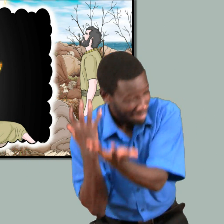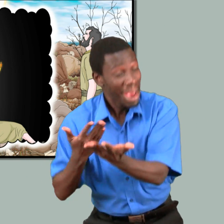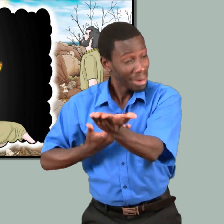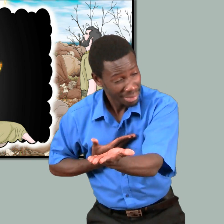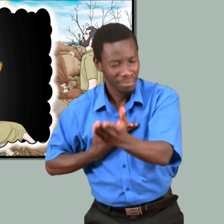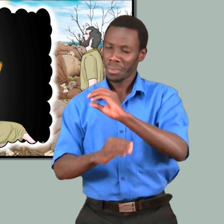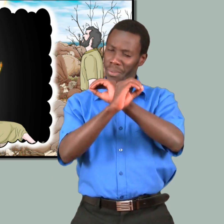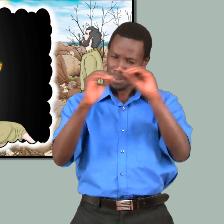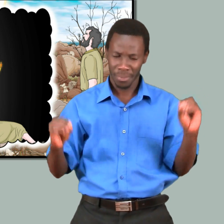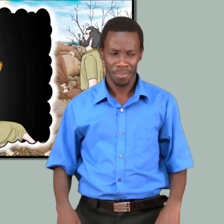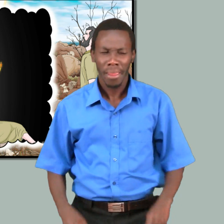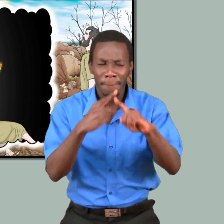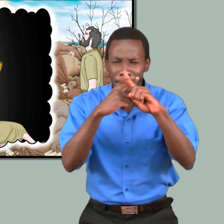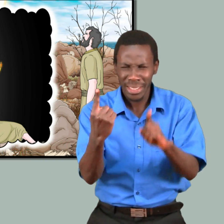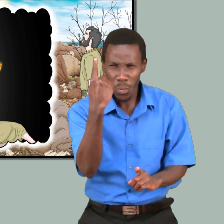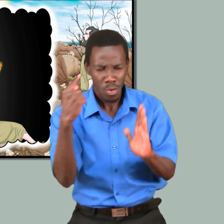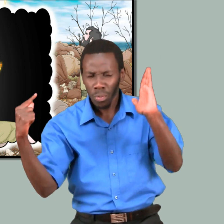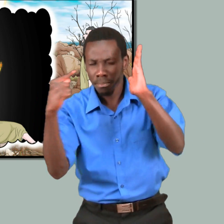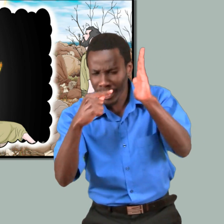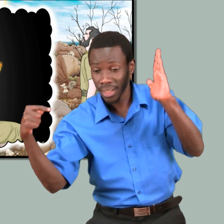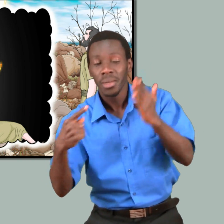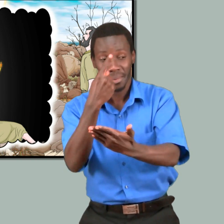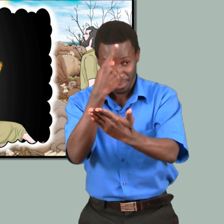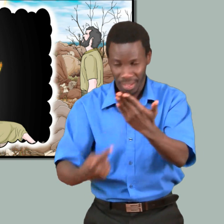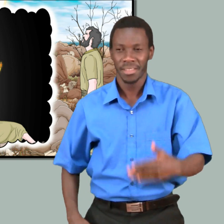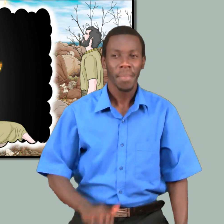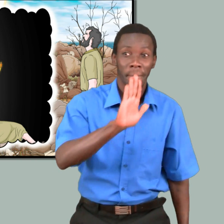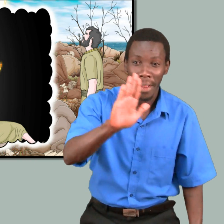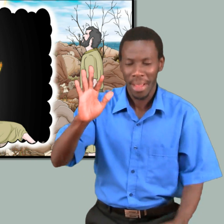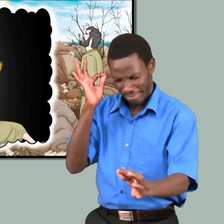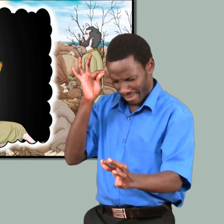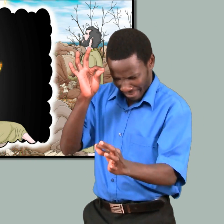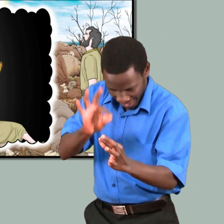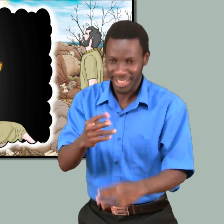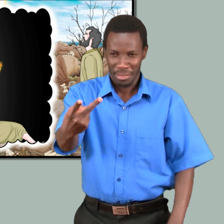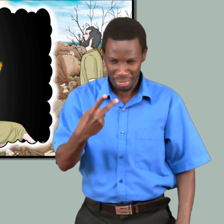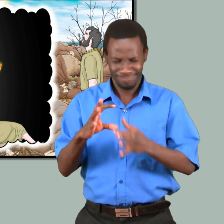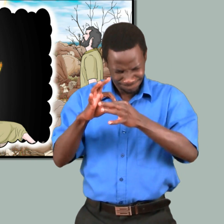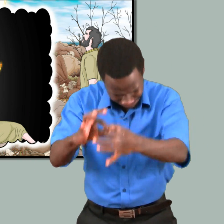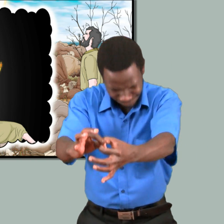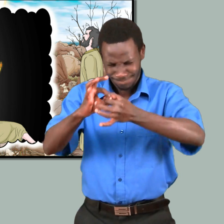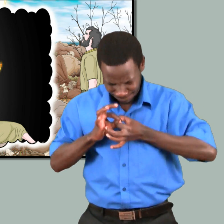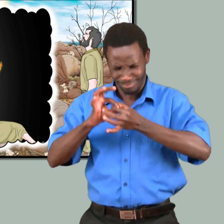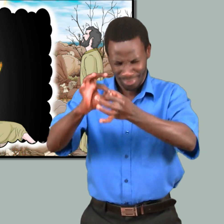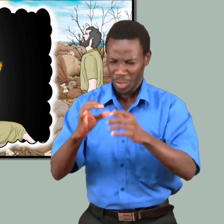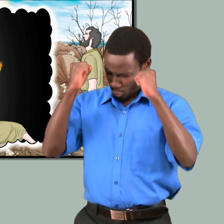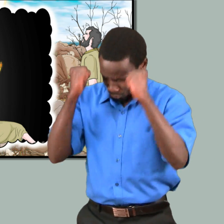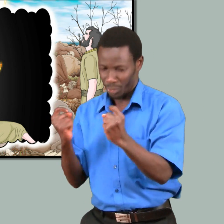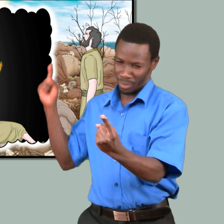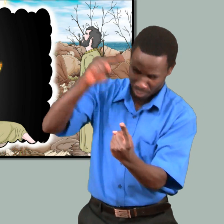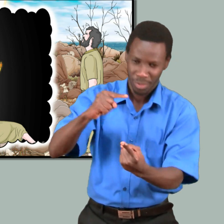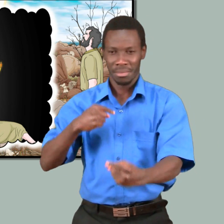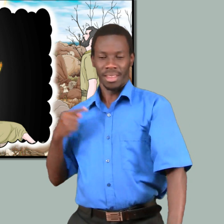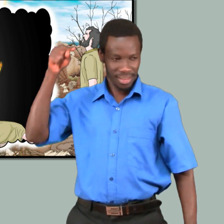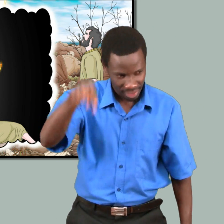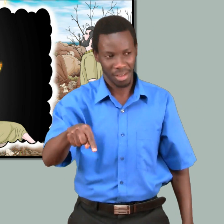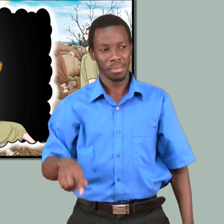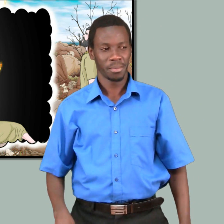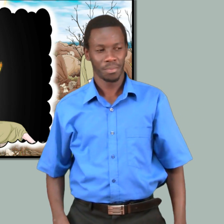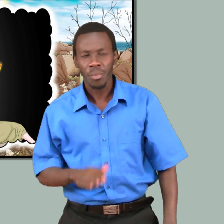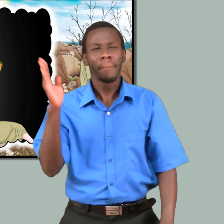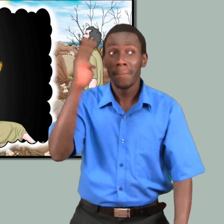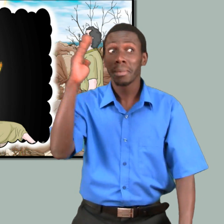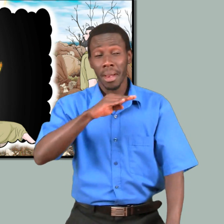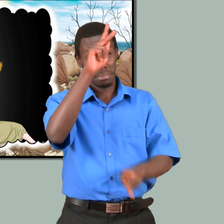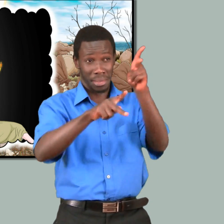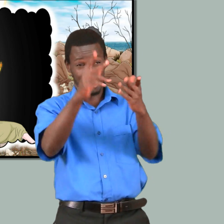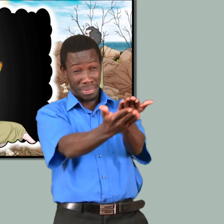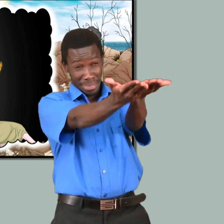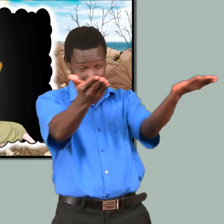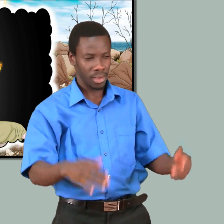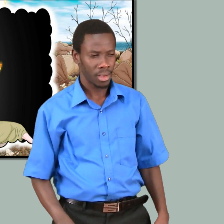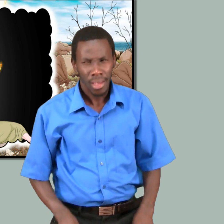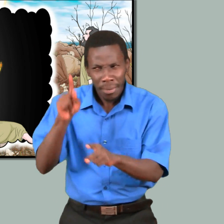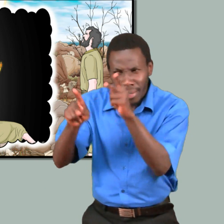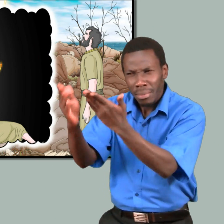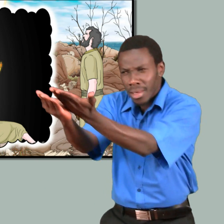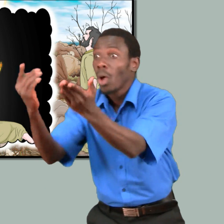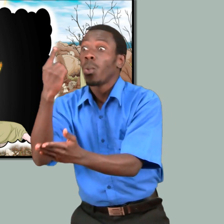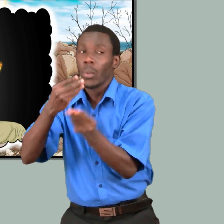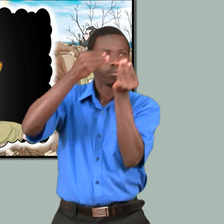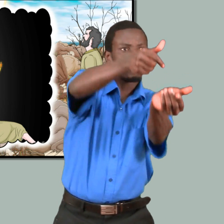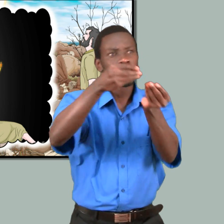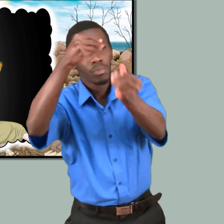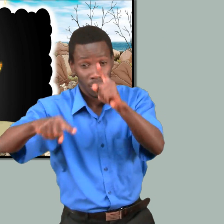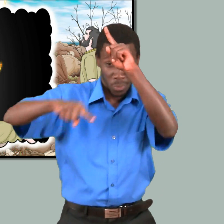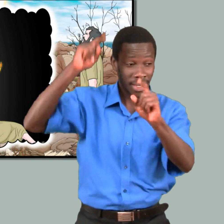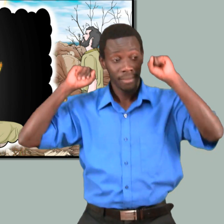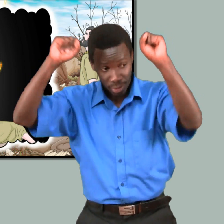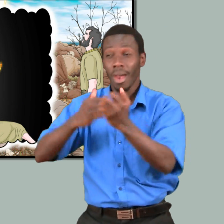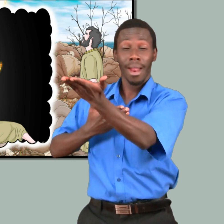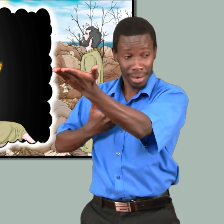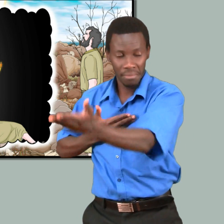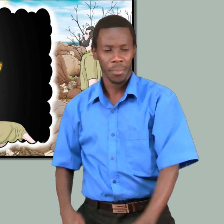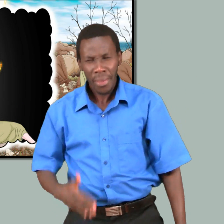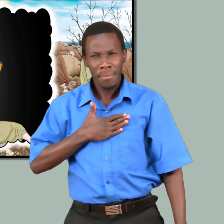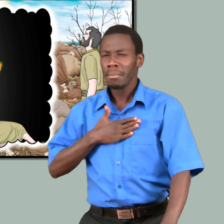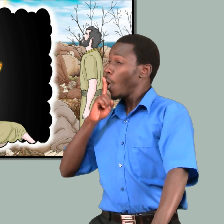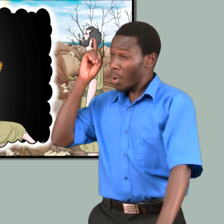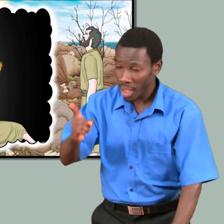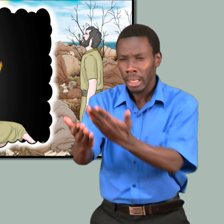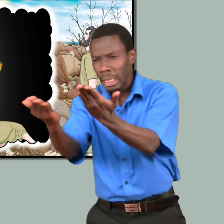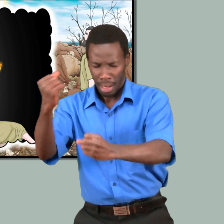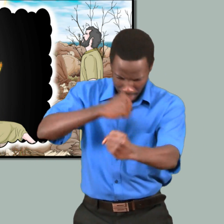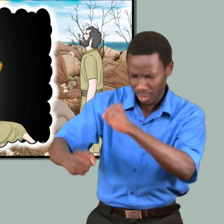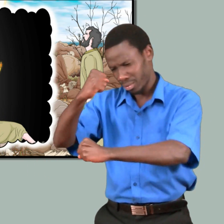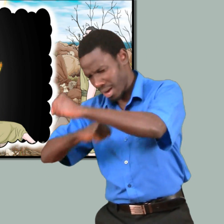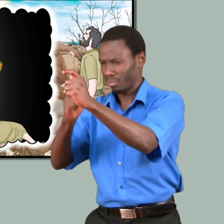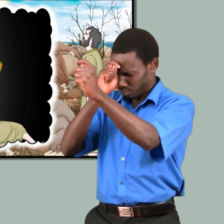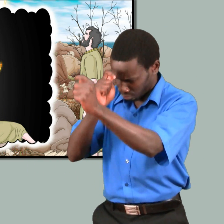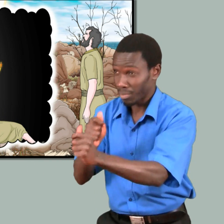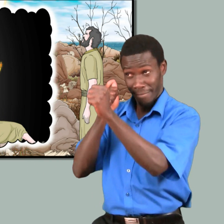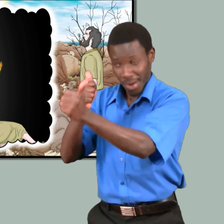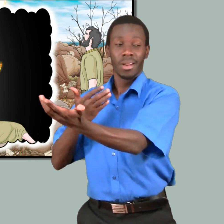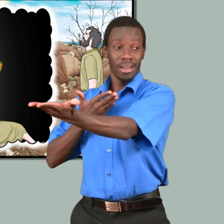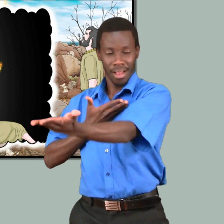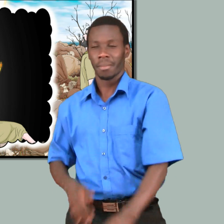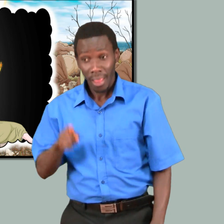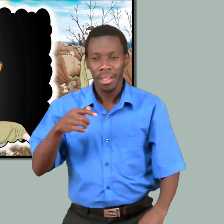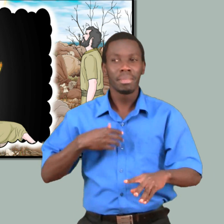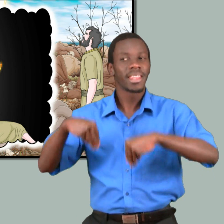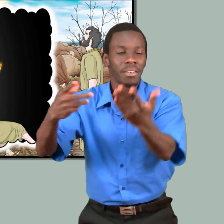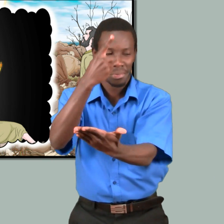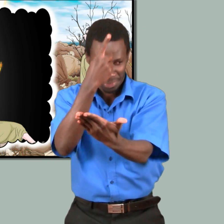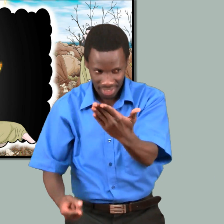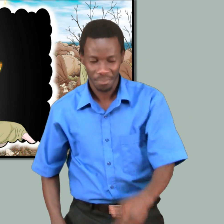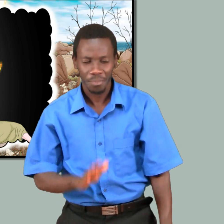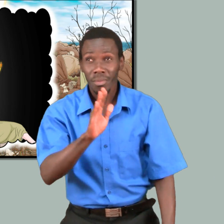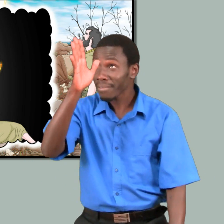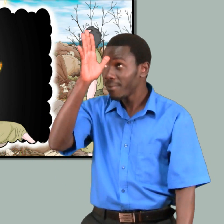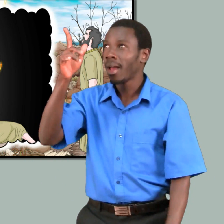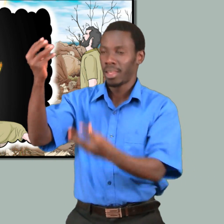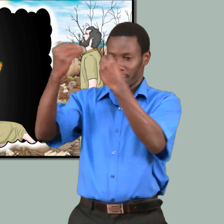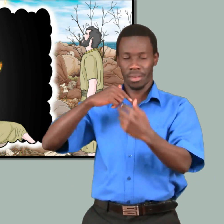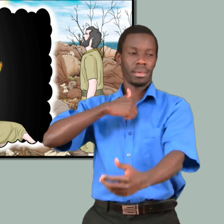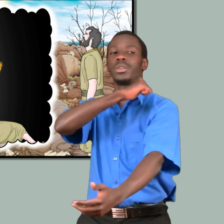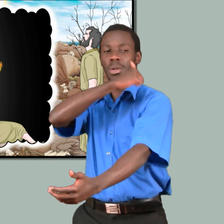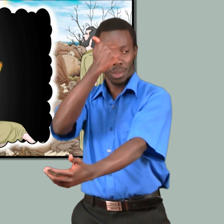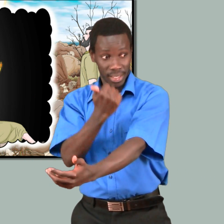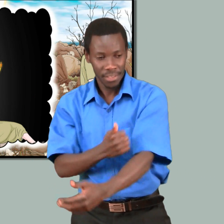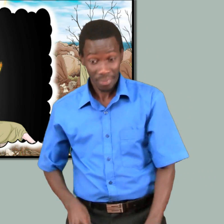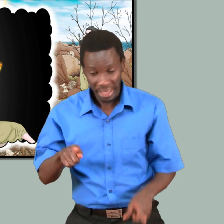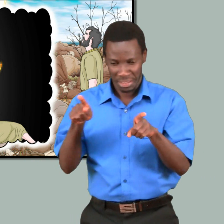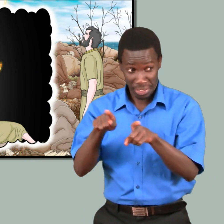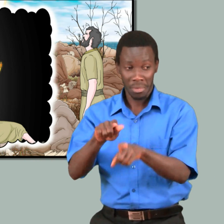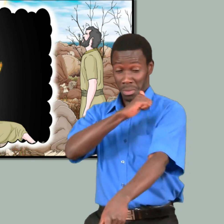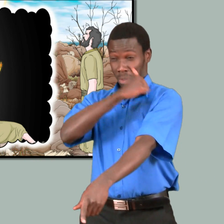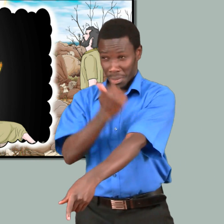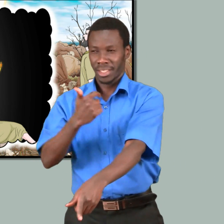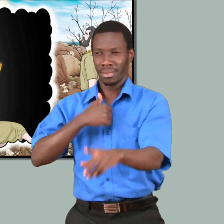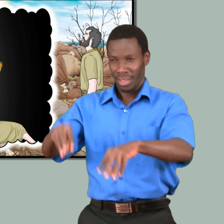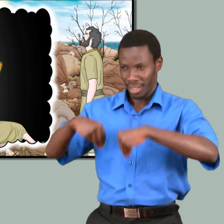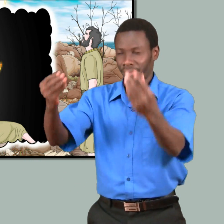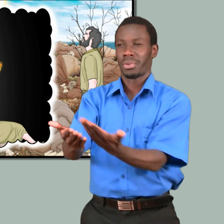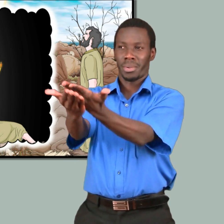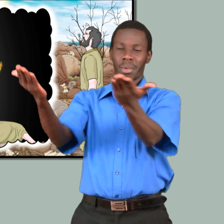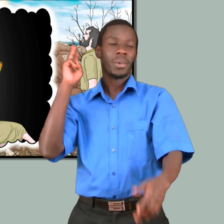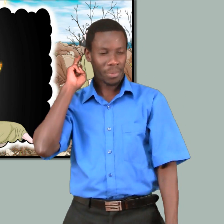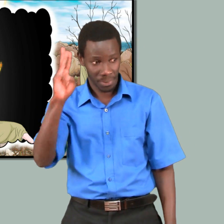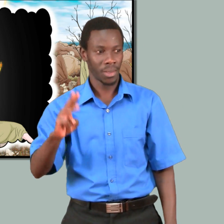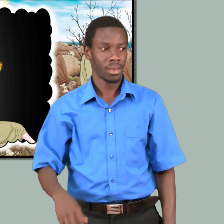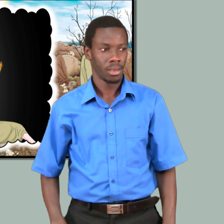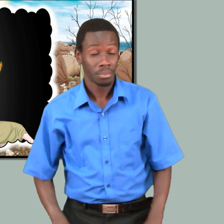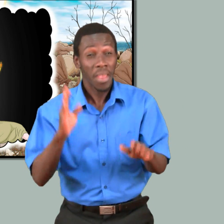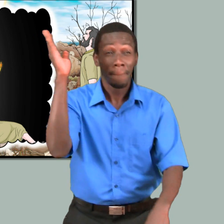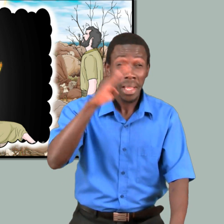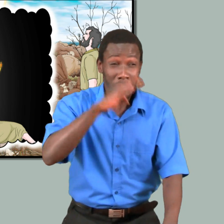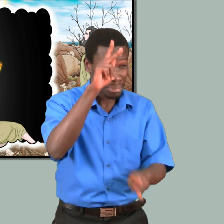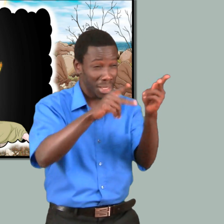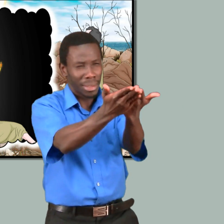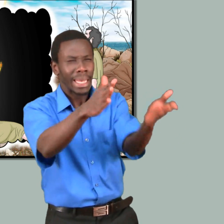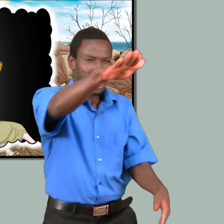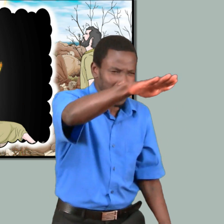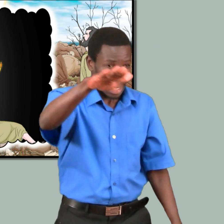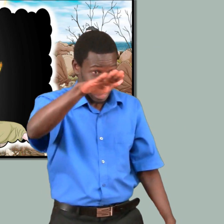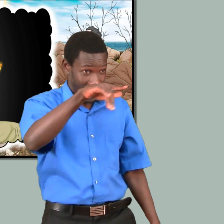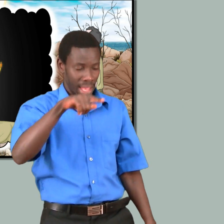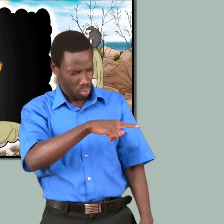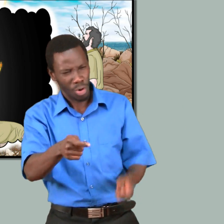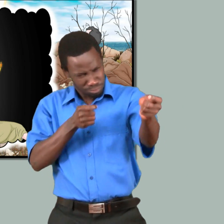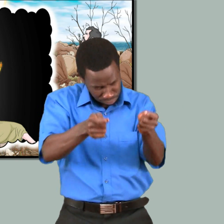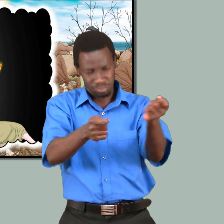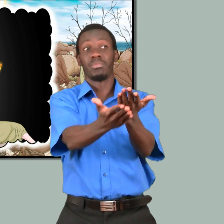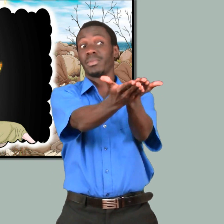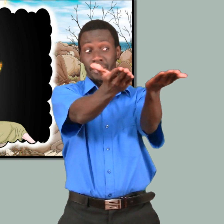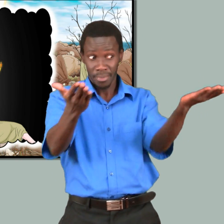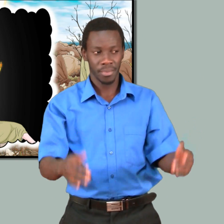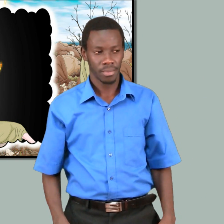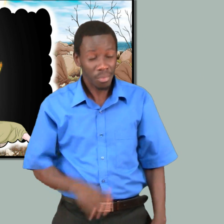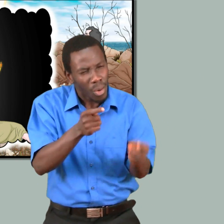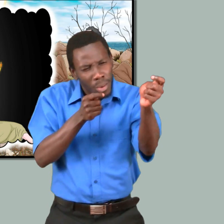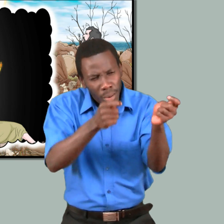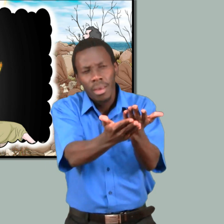Nevertheless, hold fast to what you have until I come. And to the one who overcomes and continues in My work until the end, I will give authority over the nations.